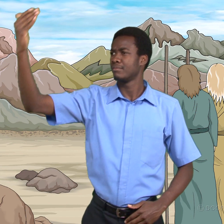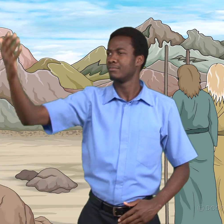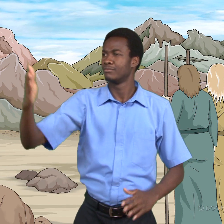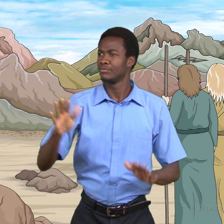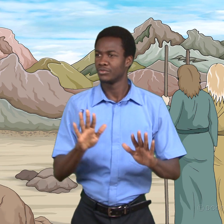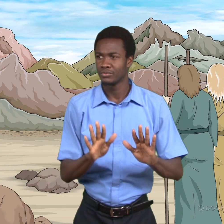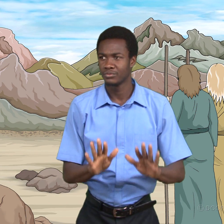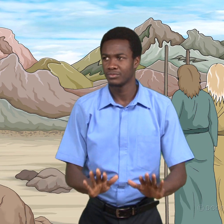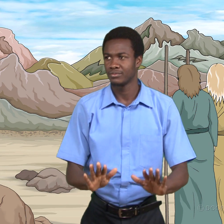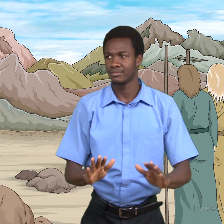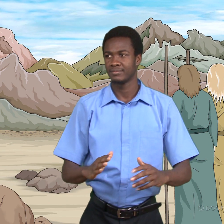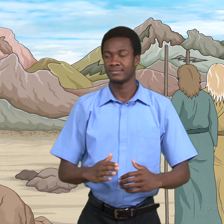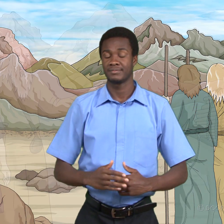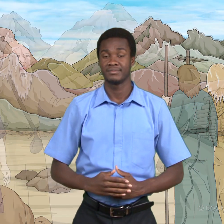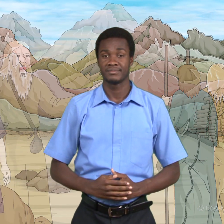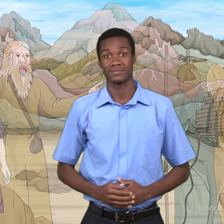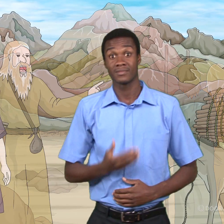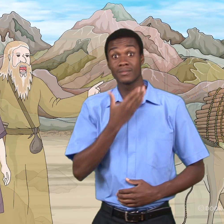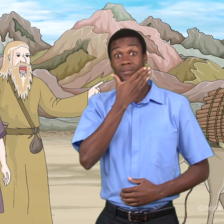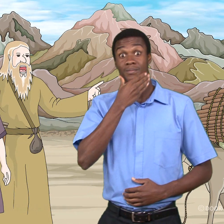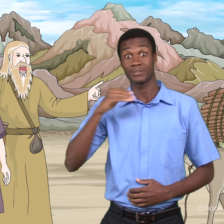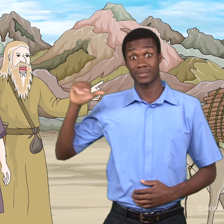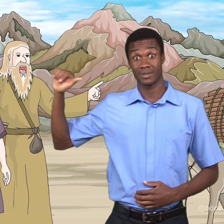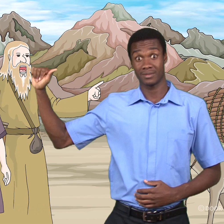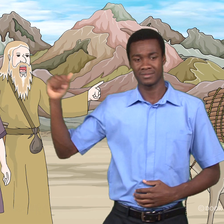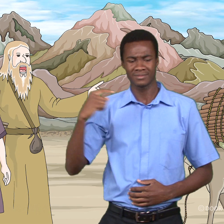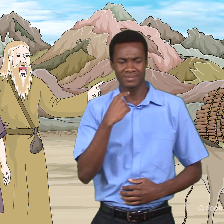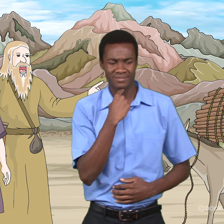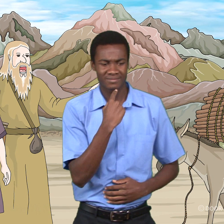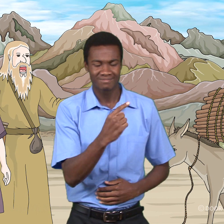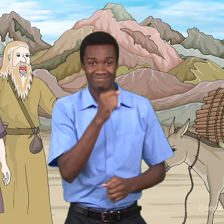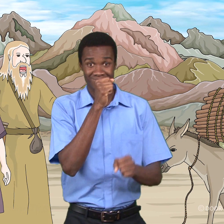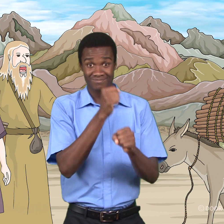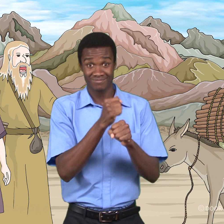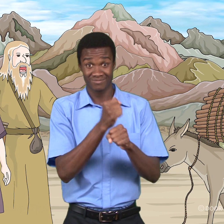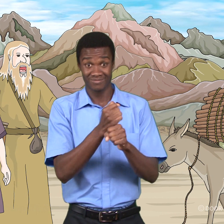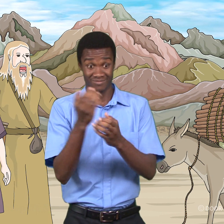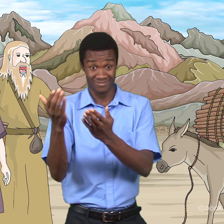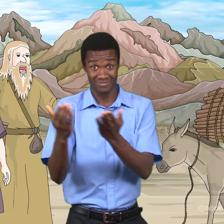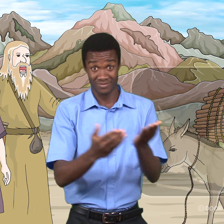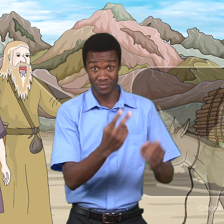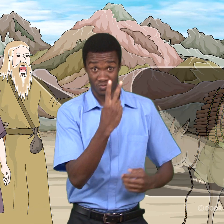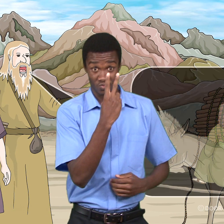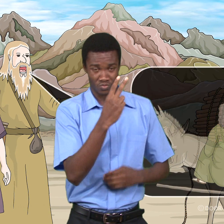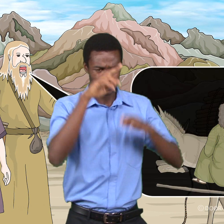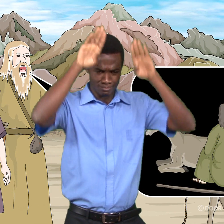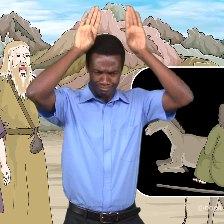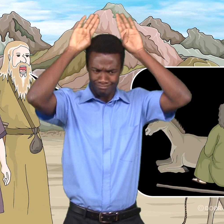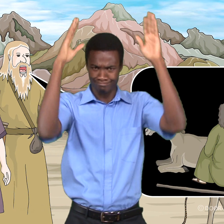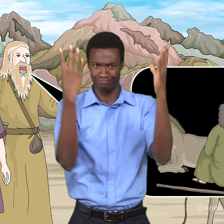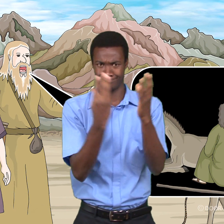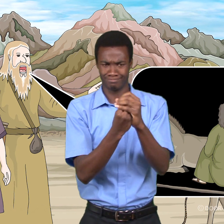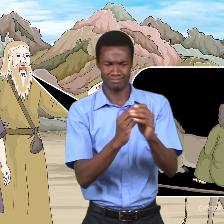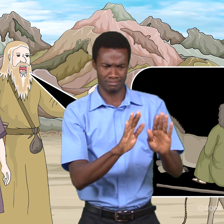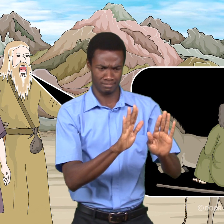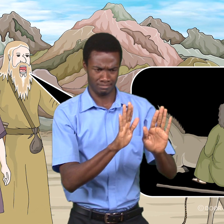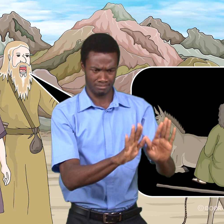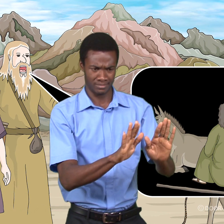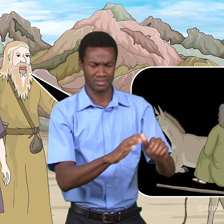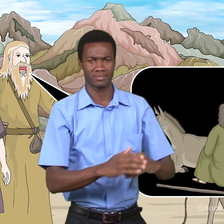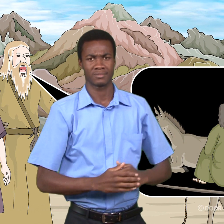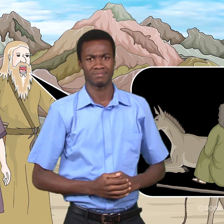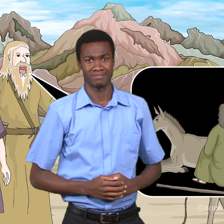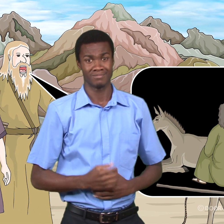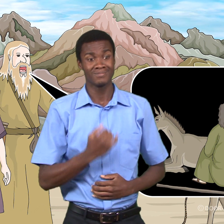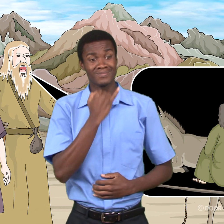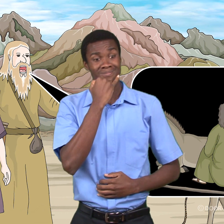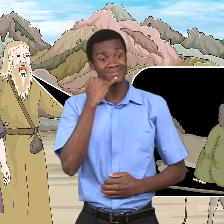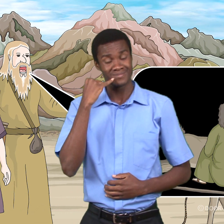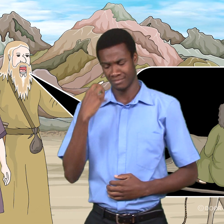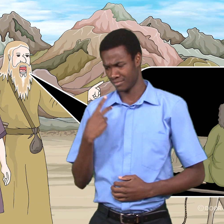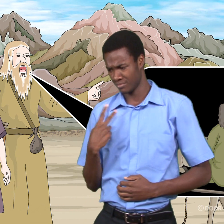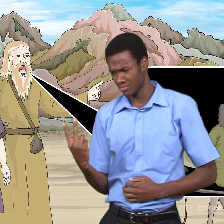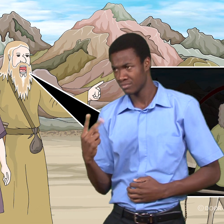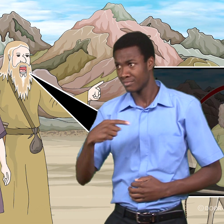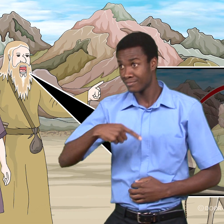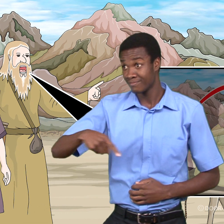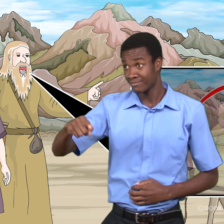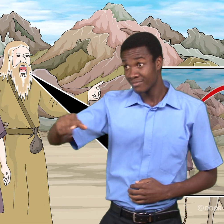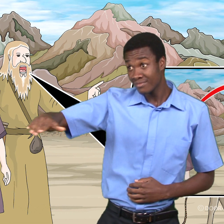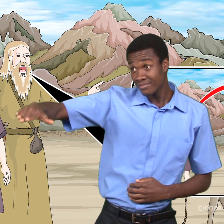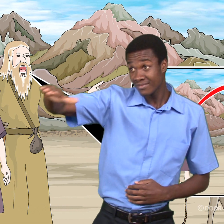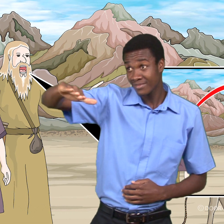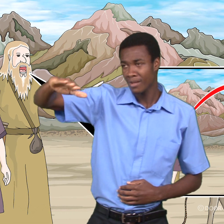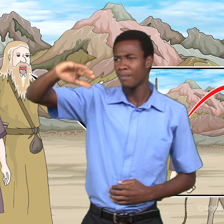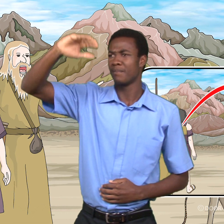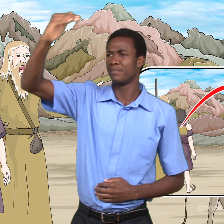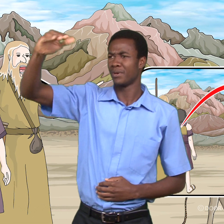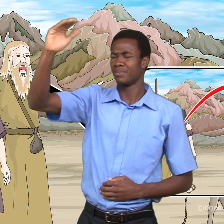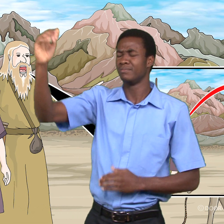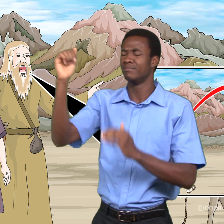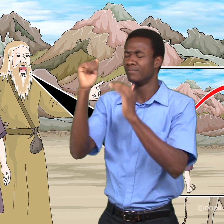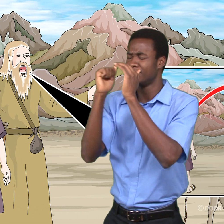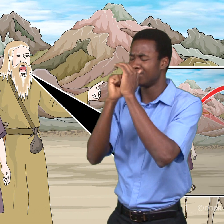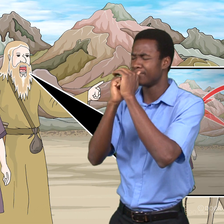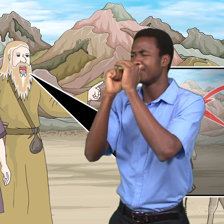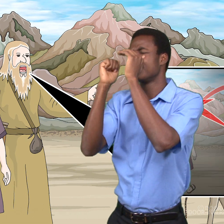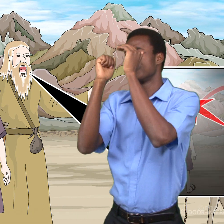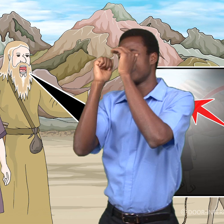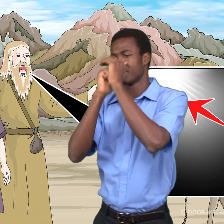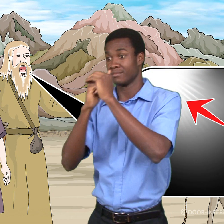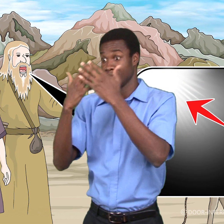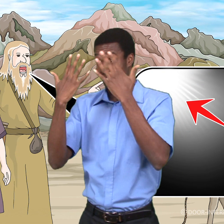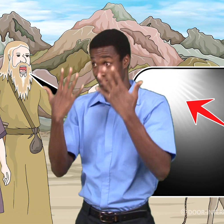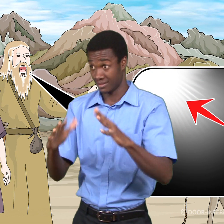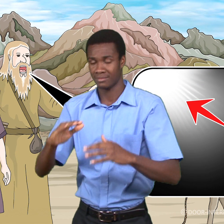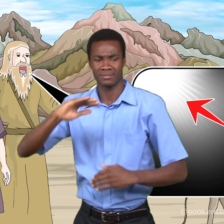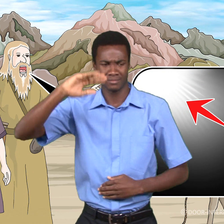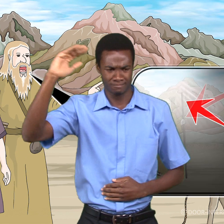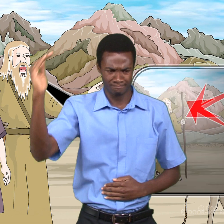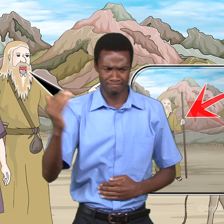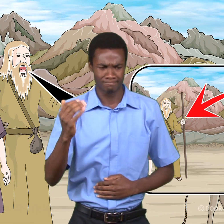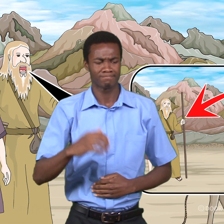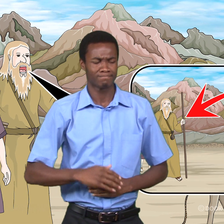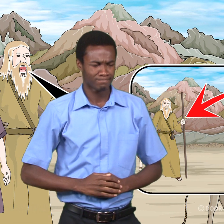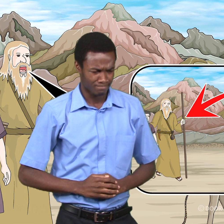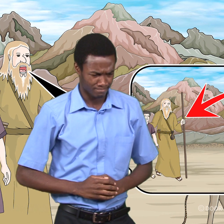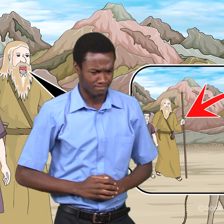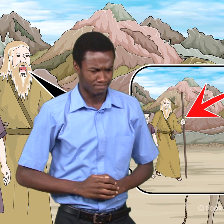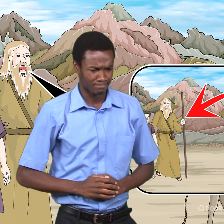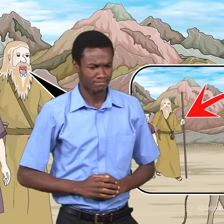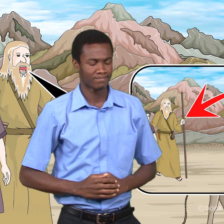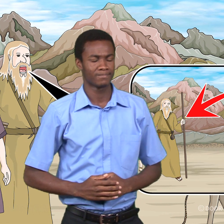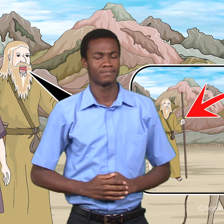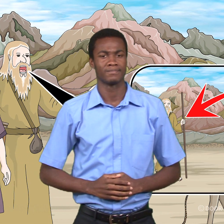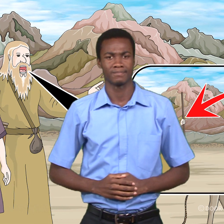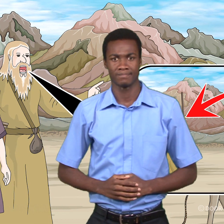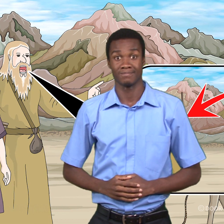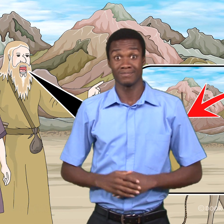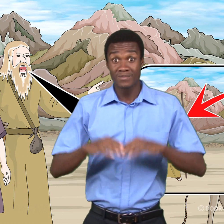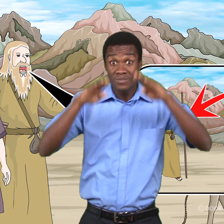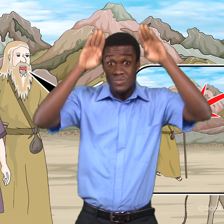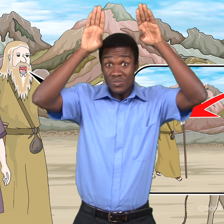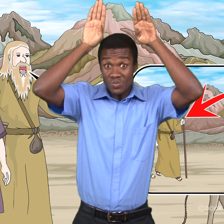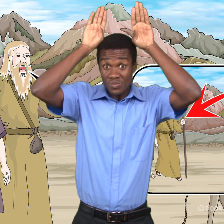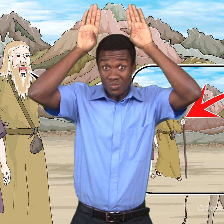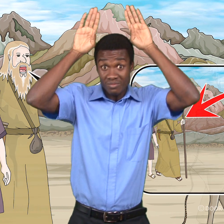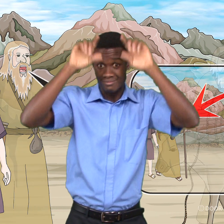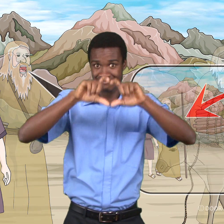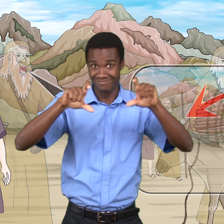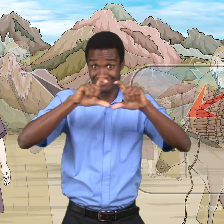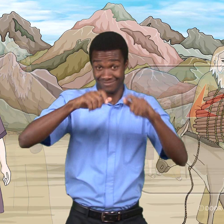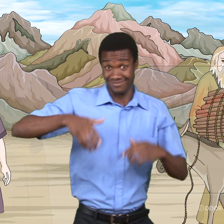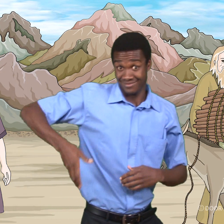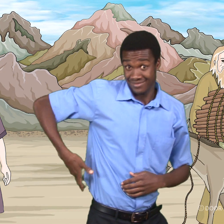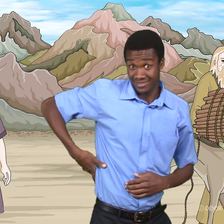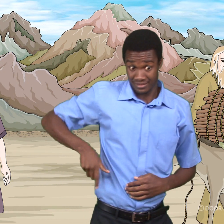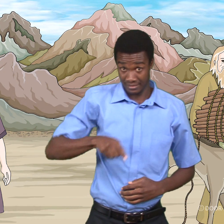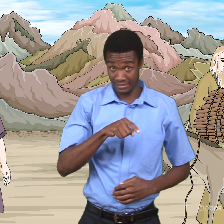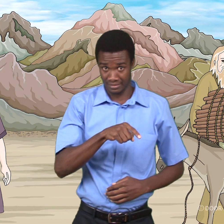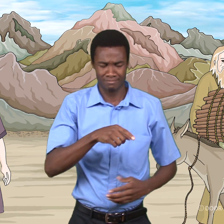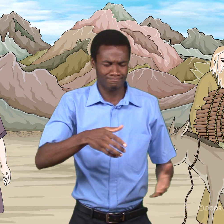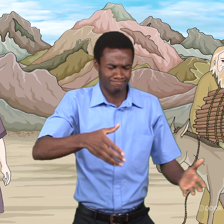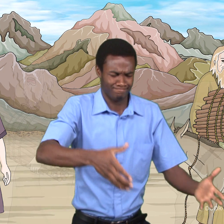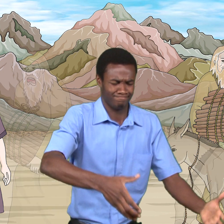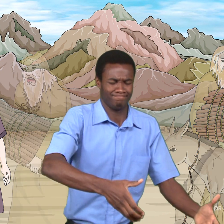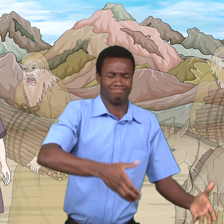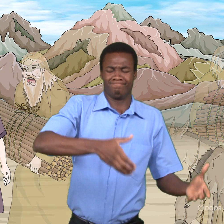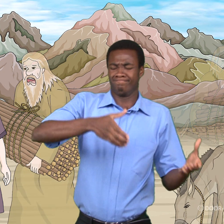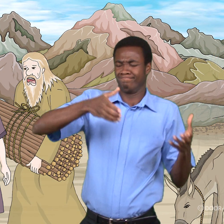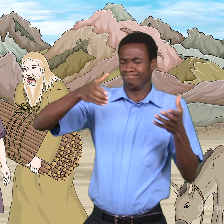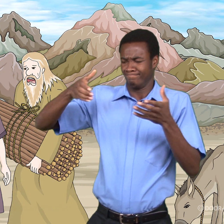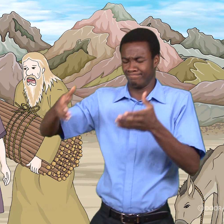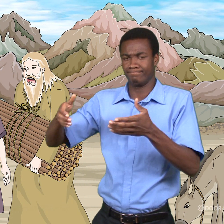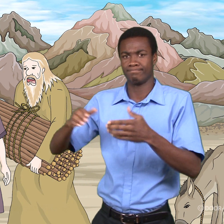“Stay here with the donkey,” Abraham told his servants. “The boy and I will go over there to worship, and then we will return to you.”